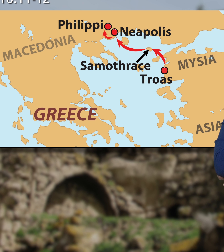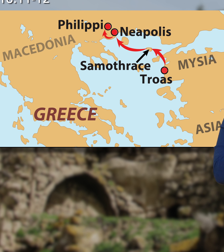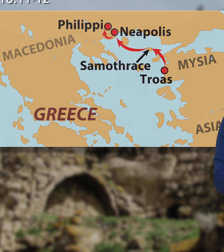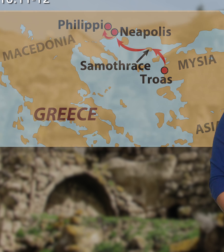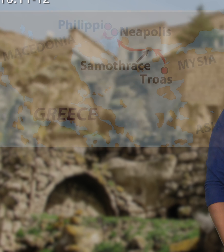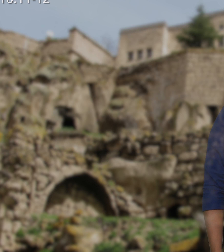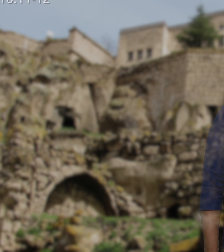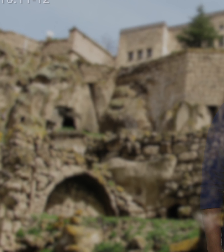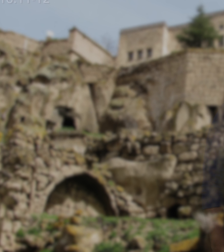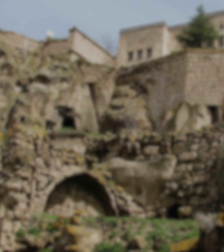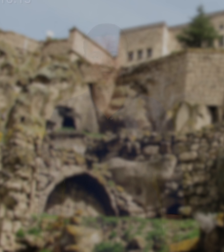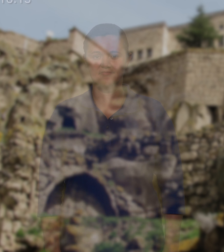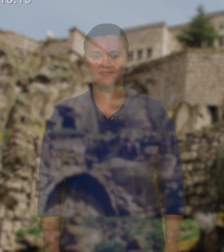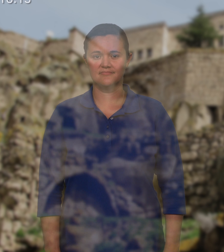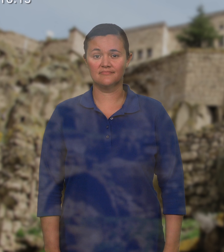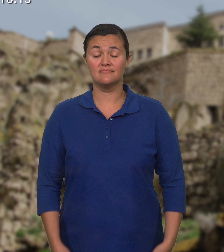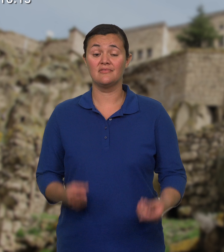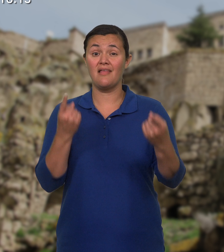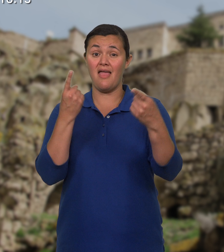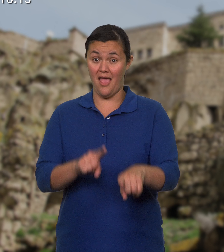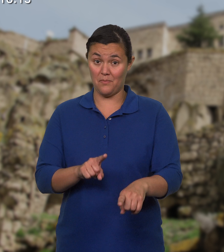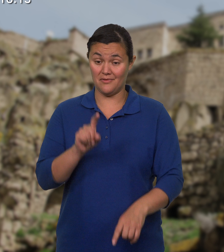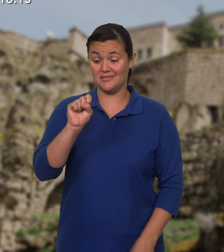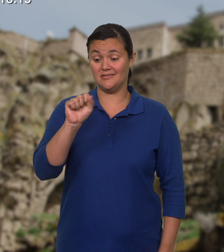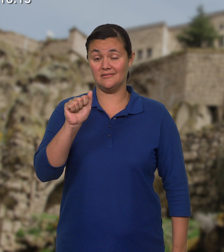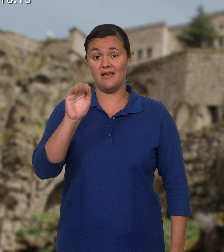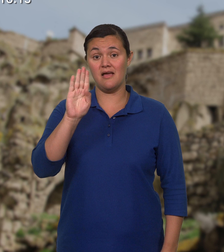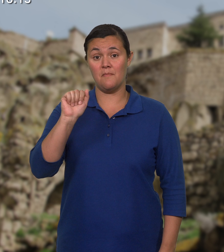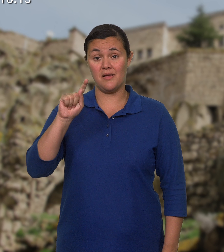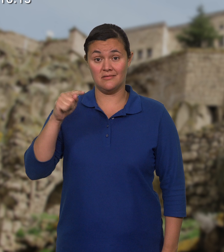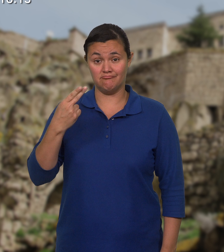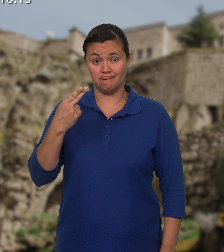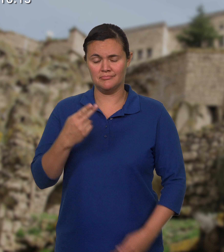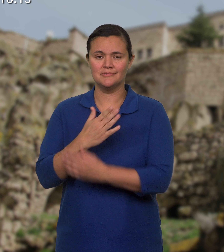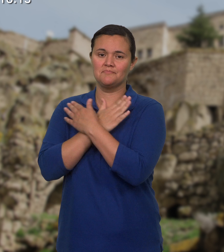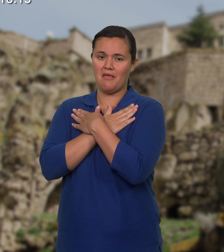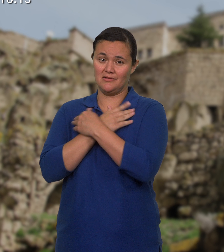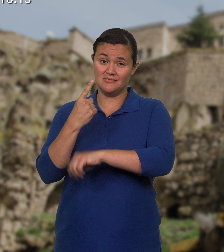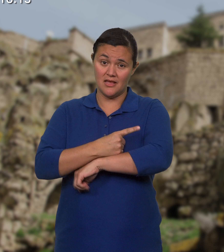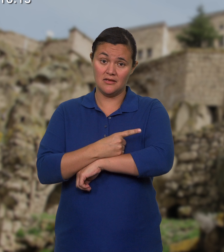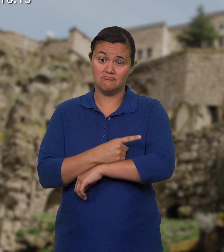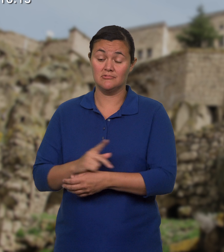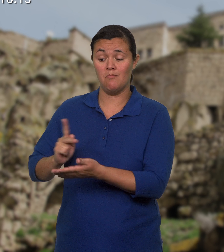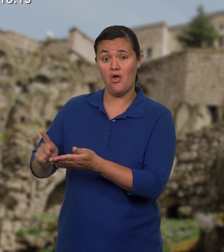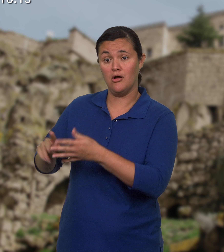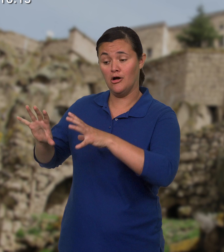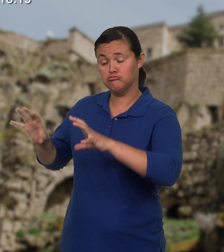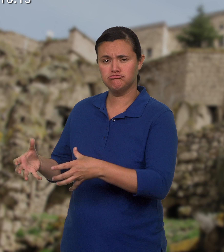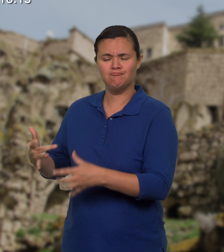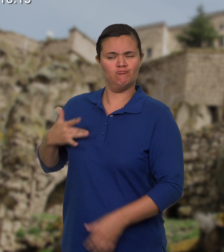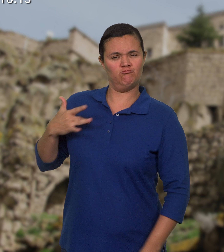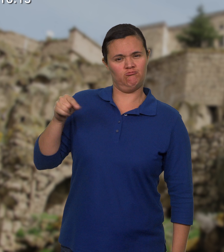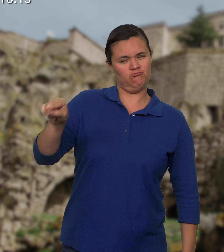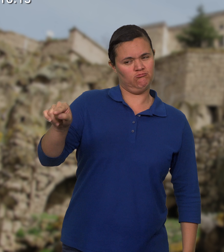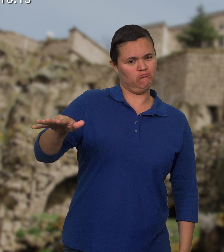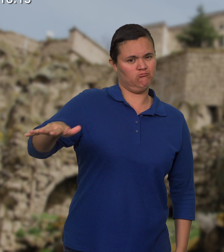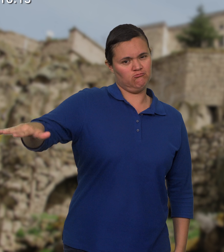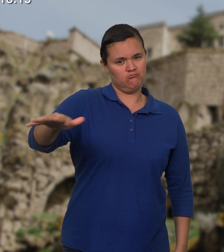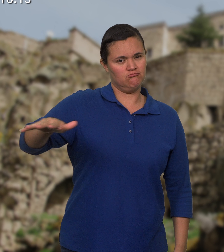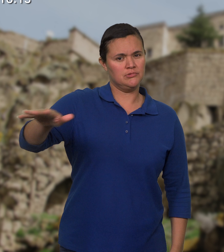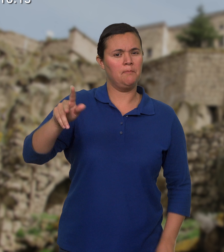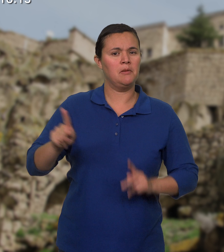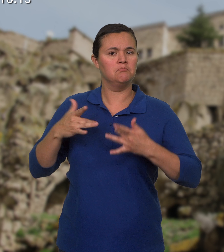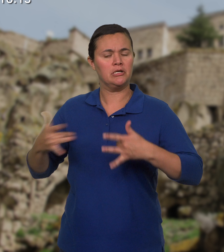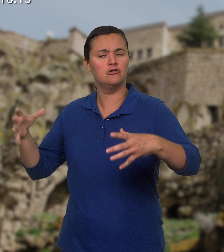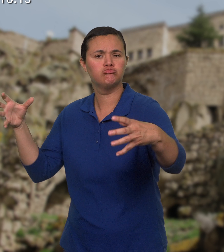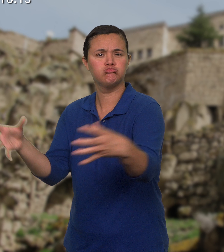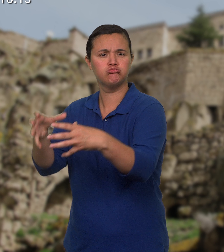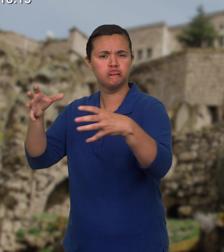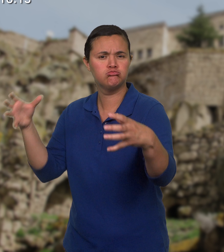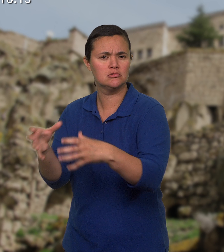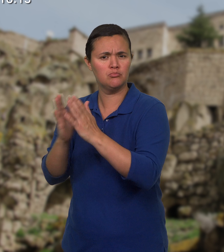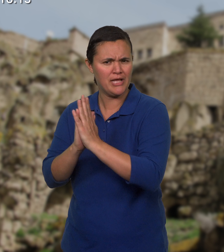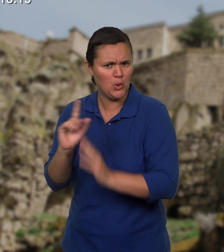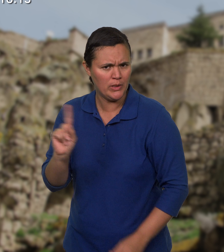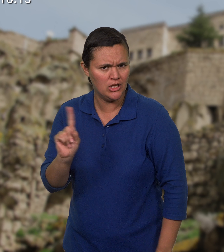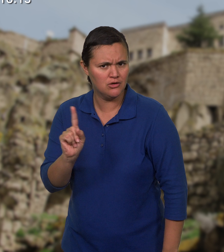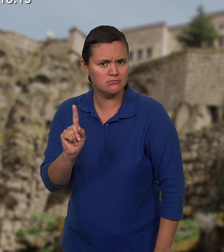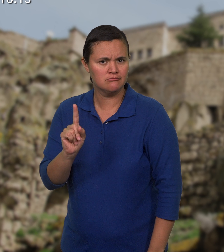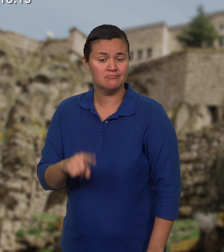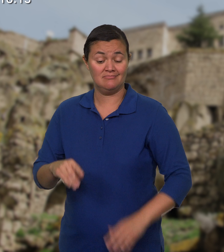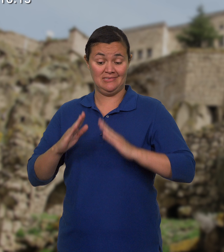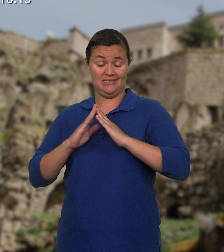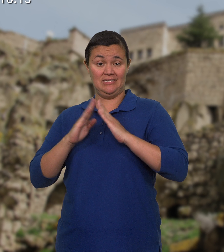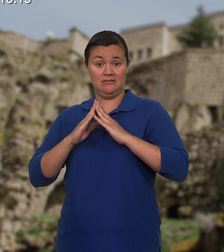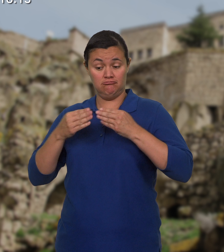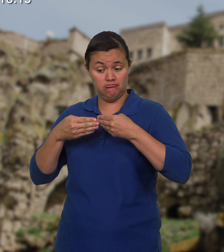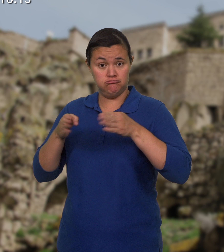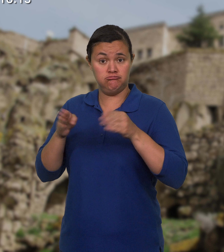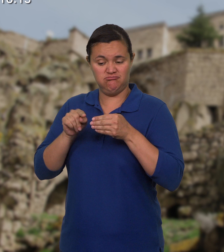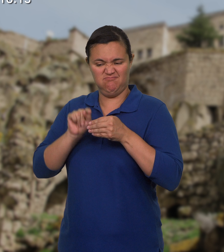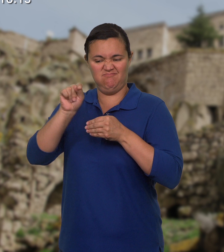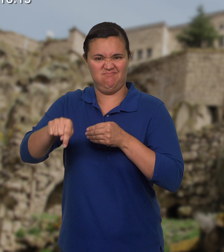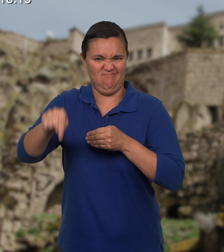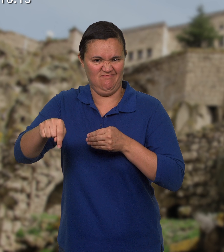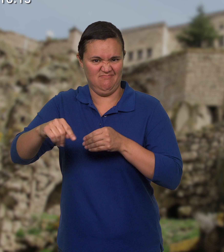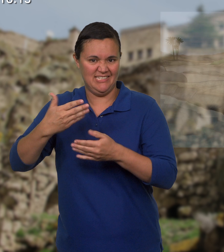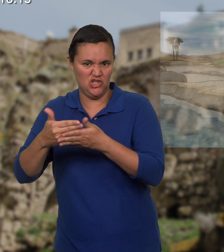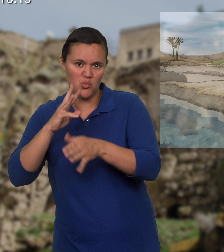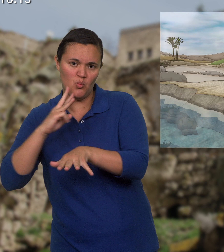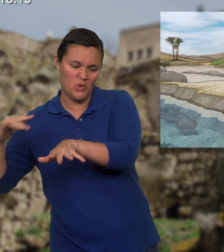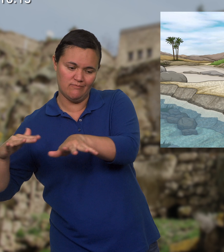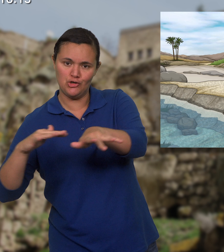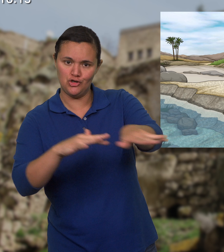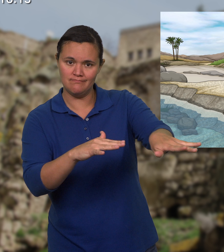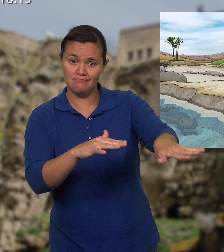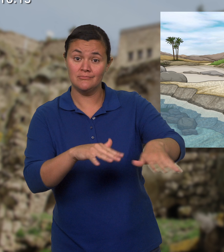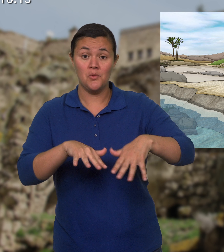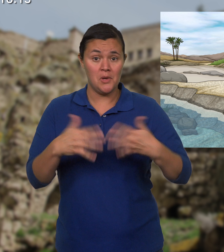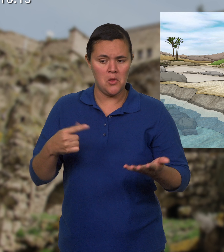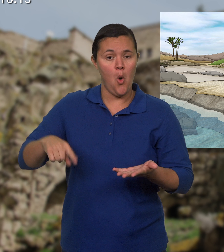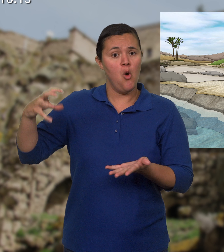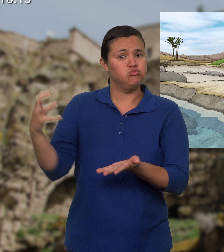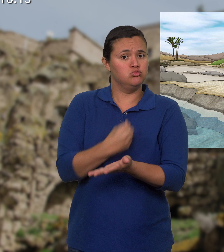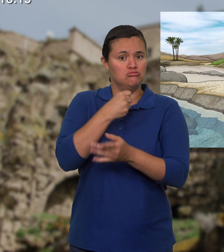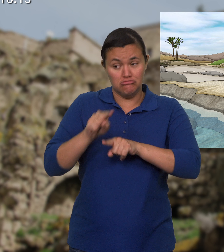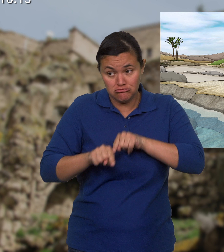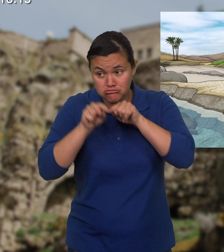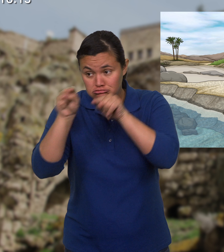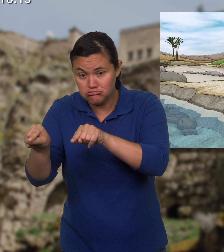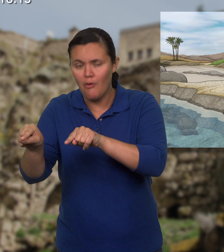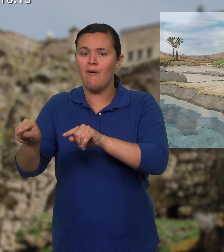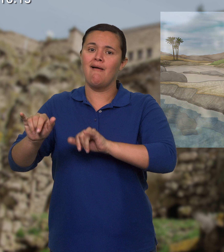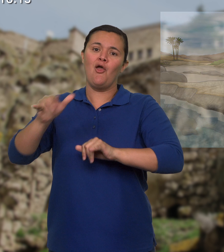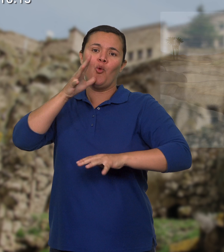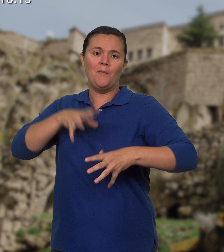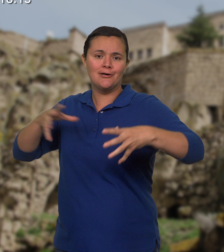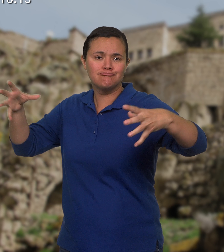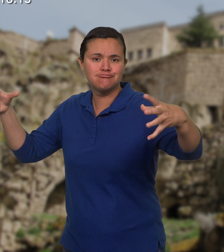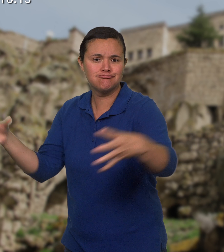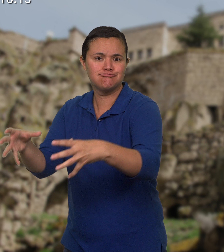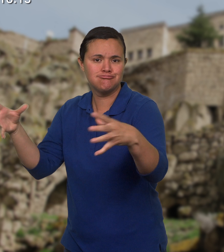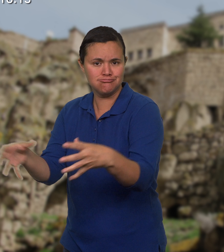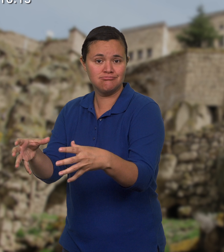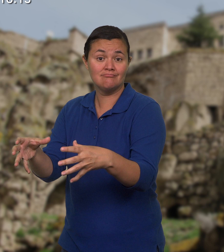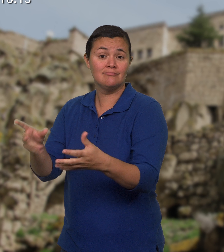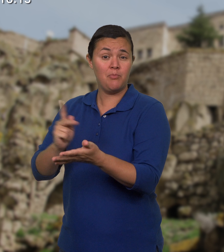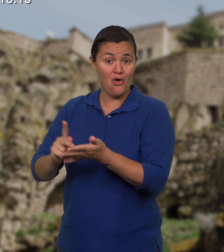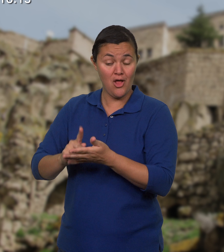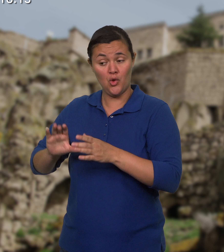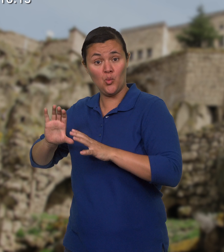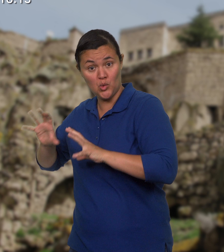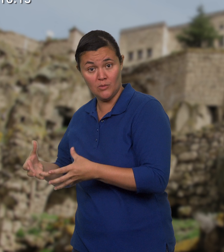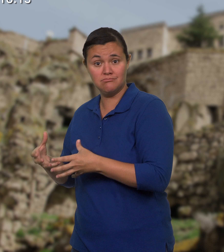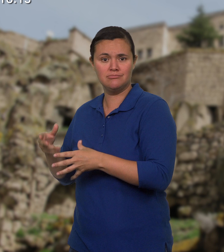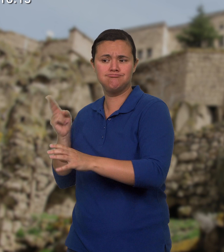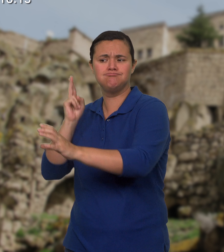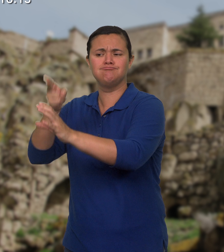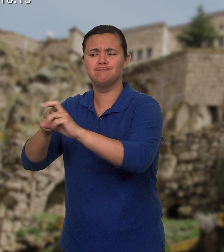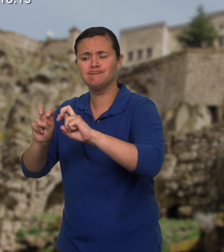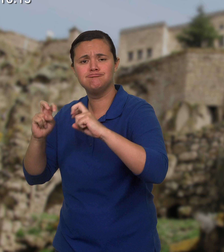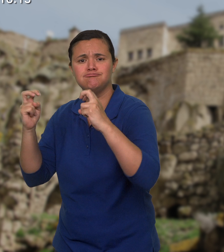On the Sabbath we went outside the city gate along the river, where it was customary to find a place of prayer.